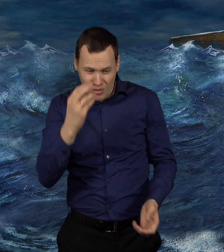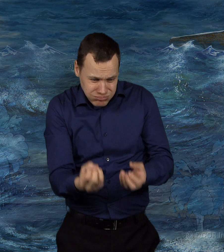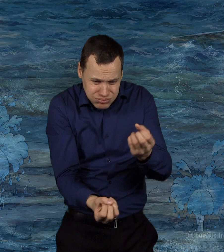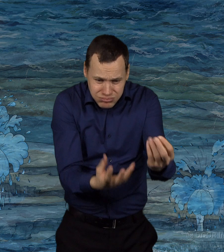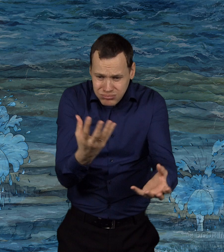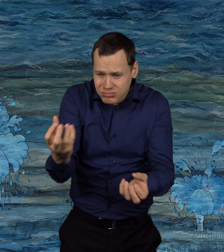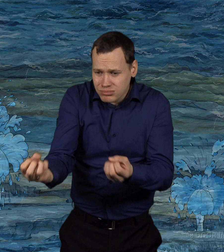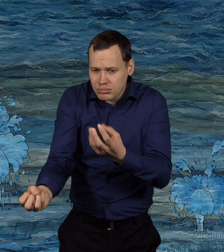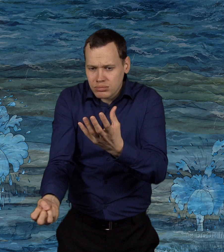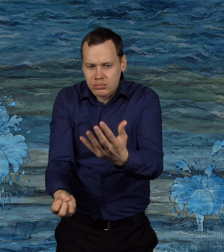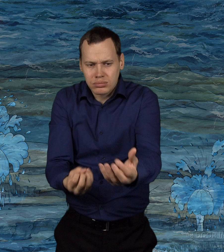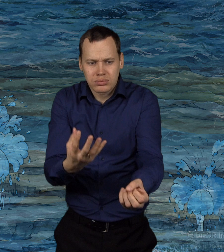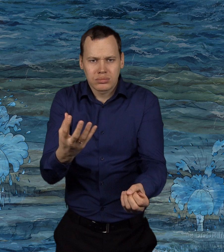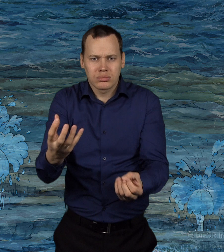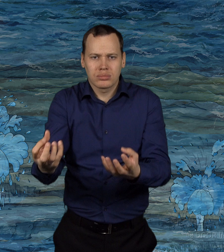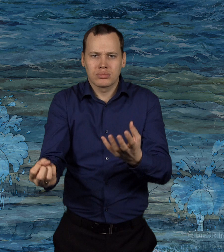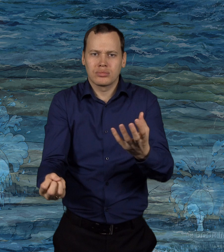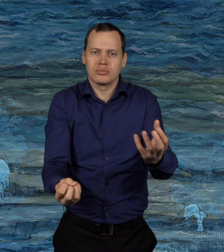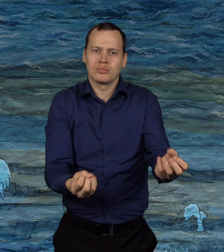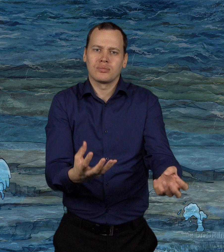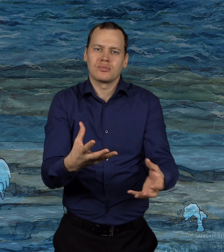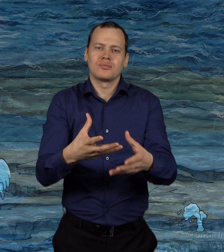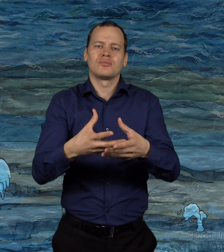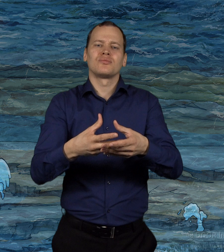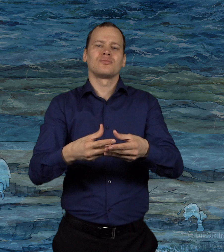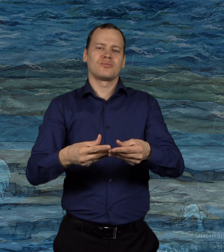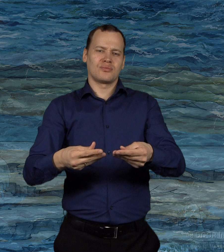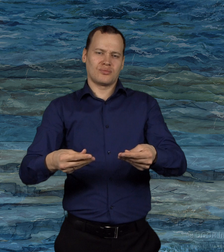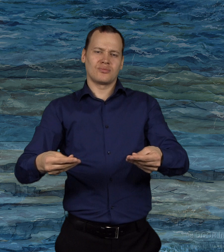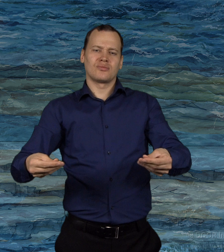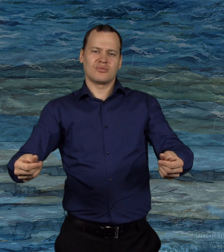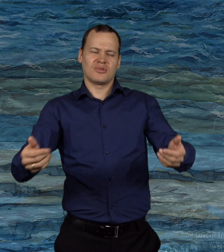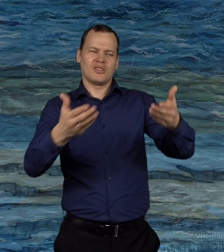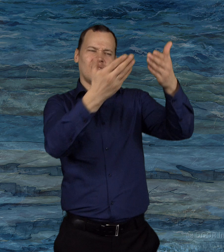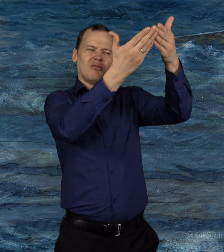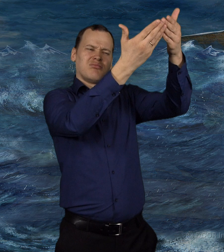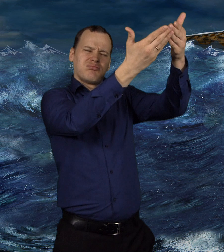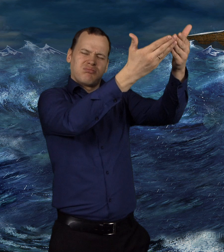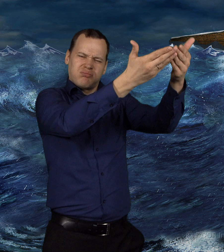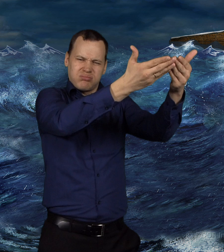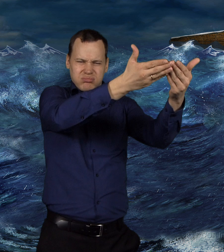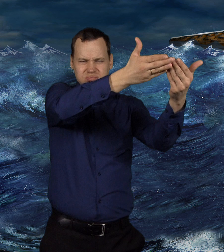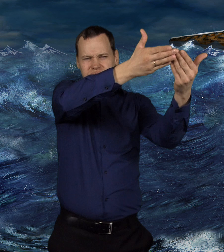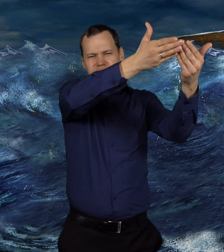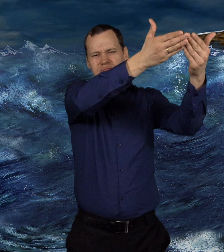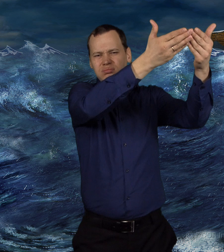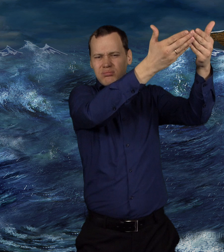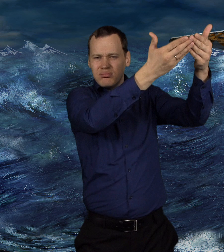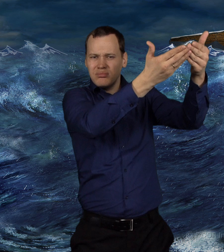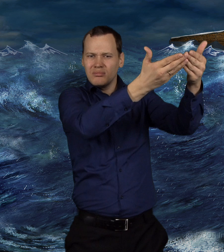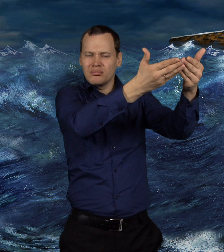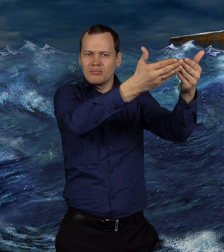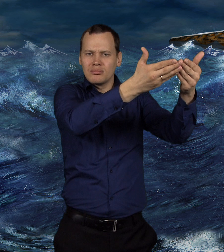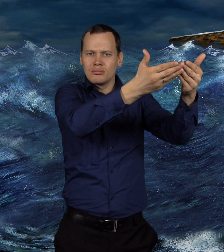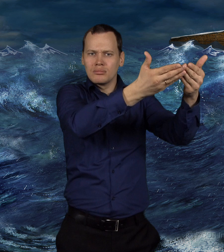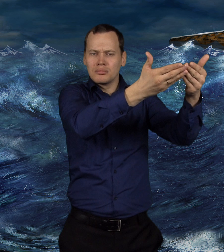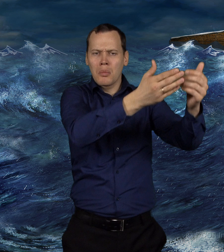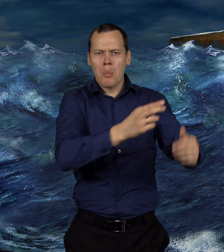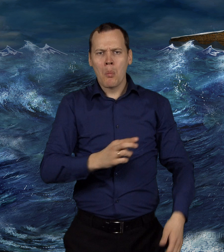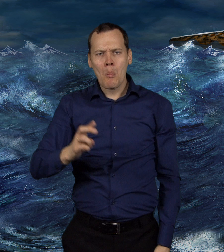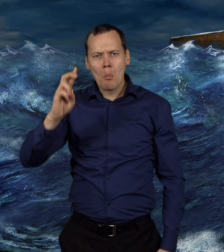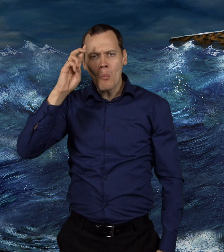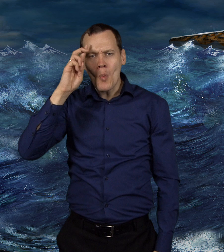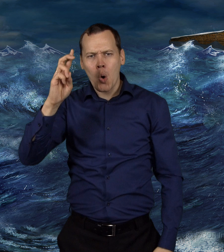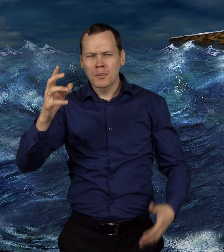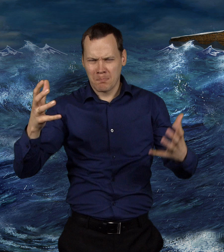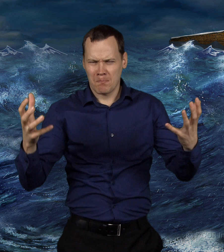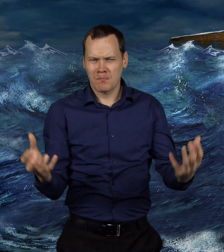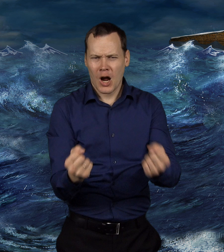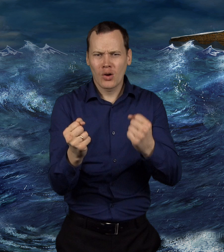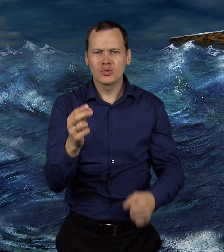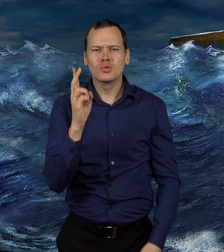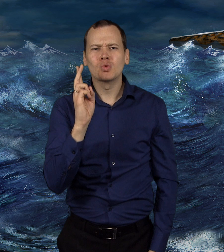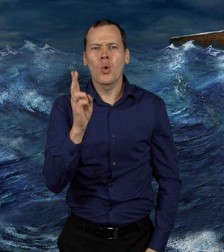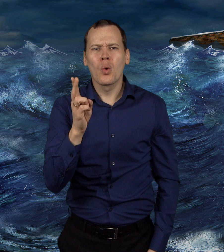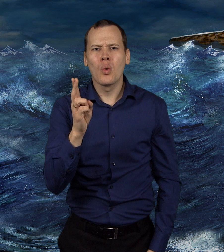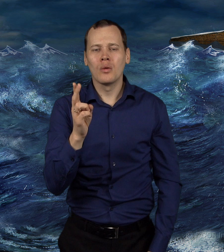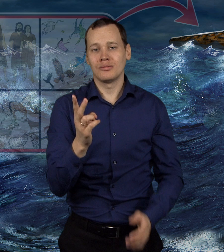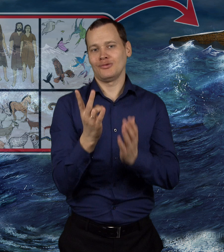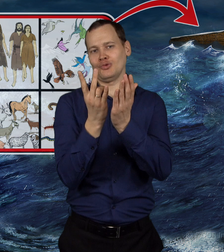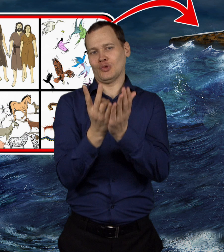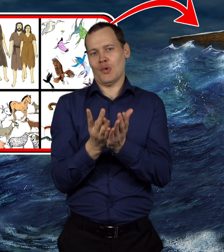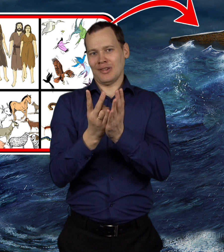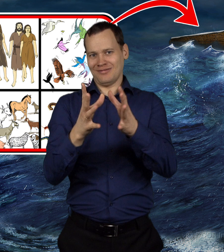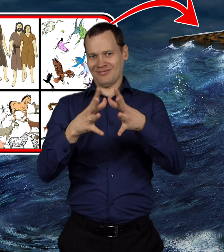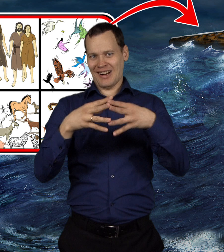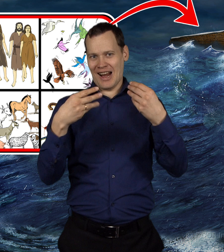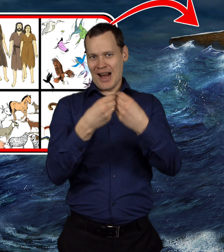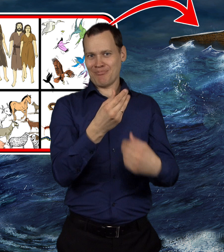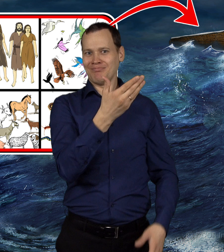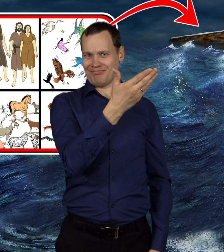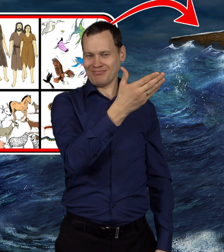And every living thing on the face of the earth was destroyed—man and livestock, crawling creatures and birds of the air;